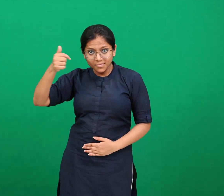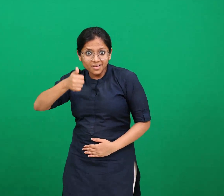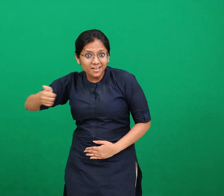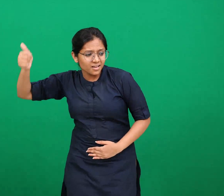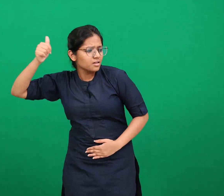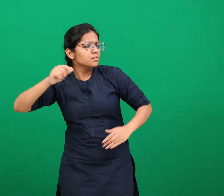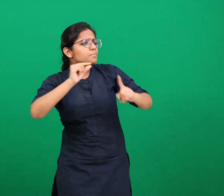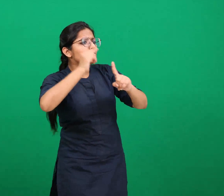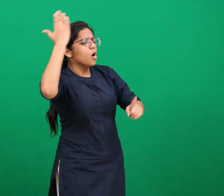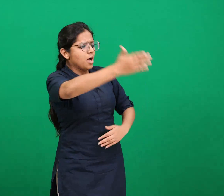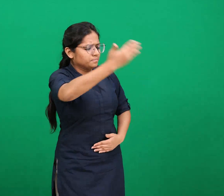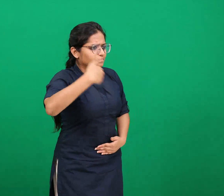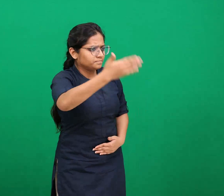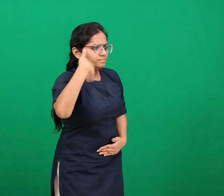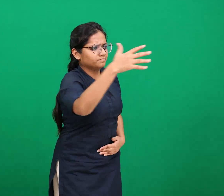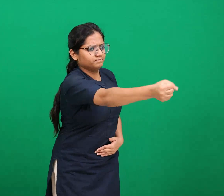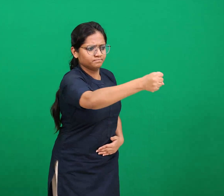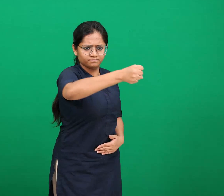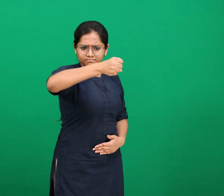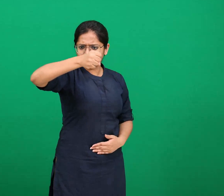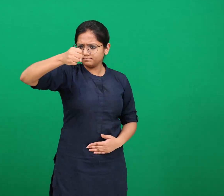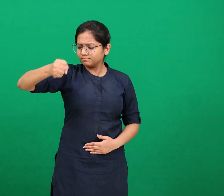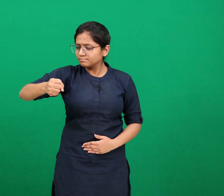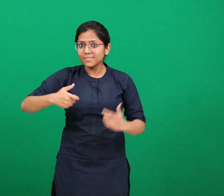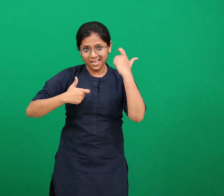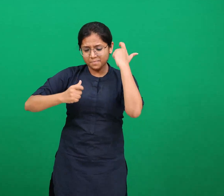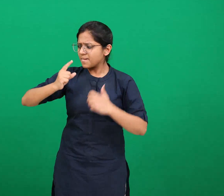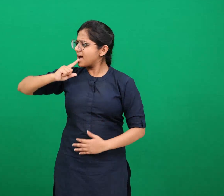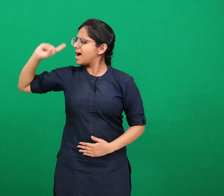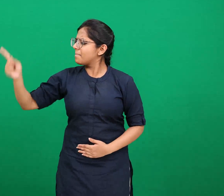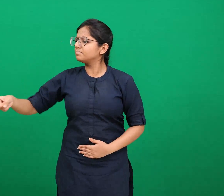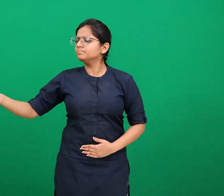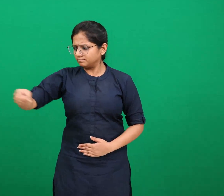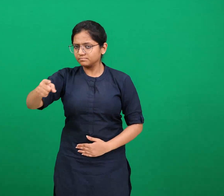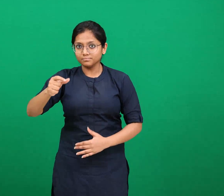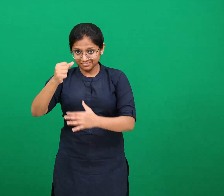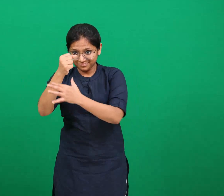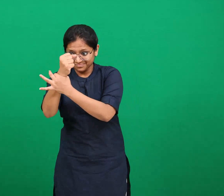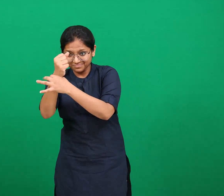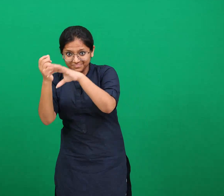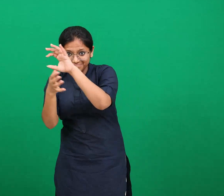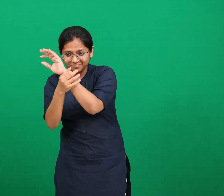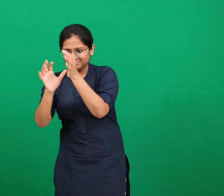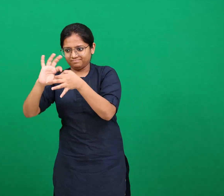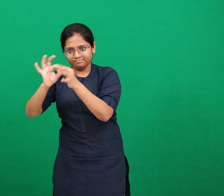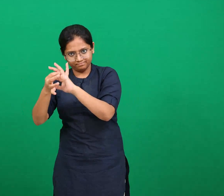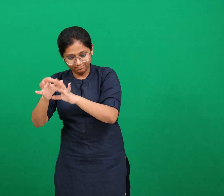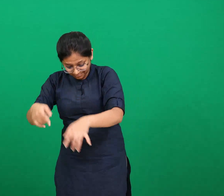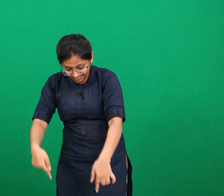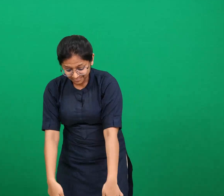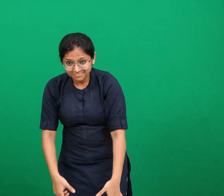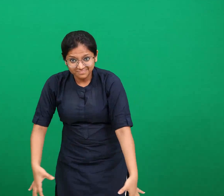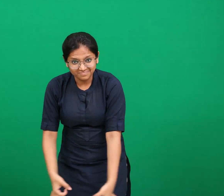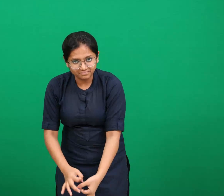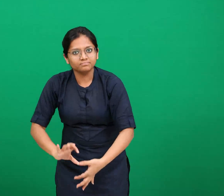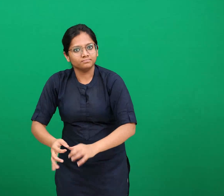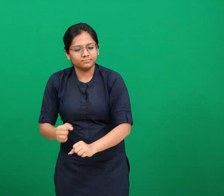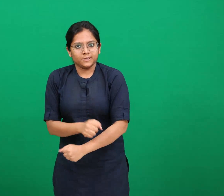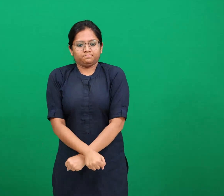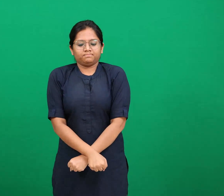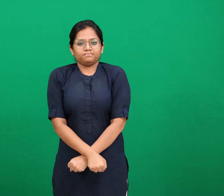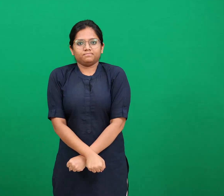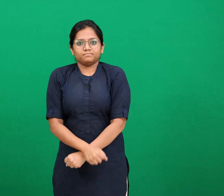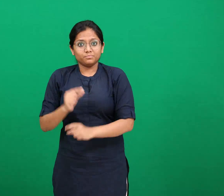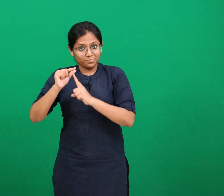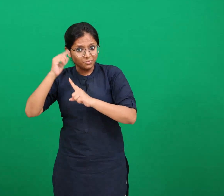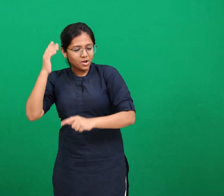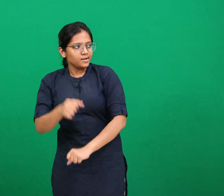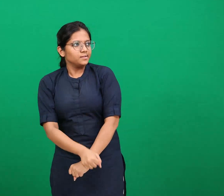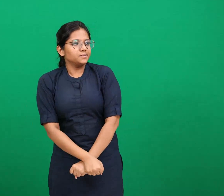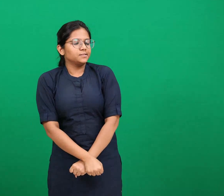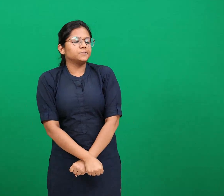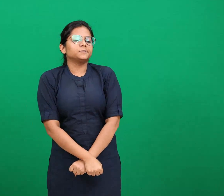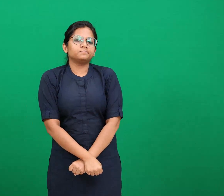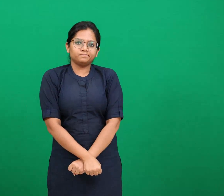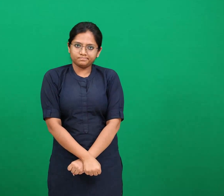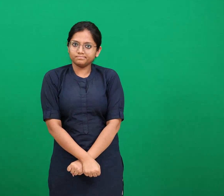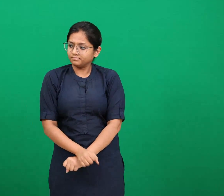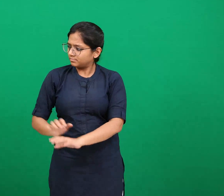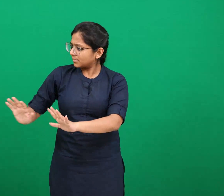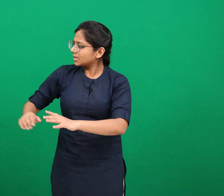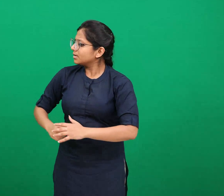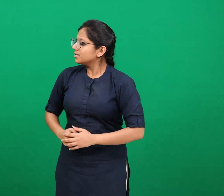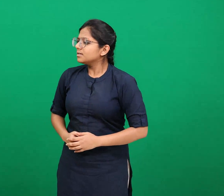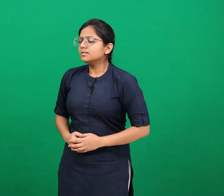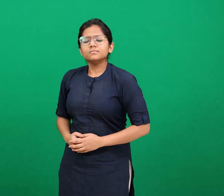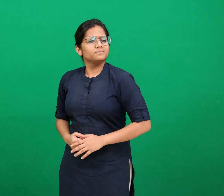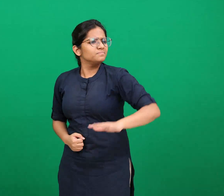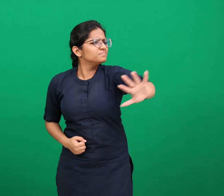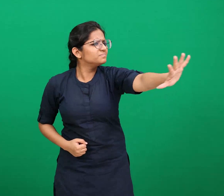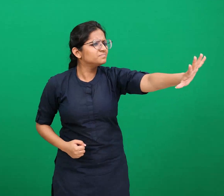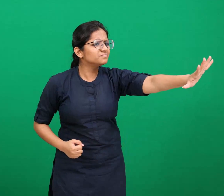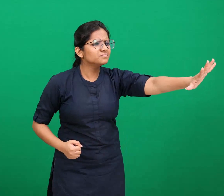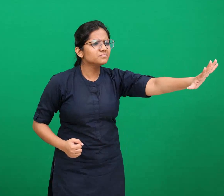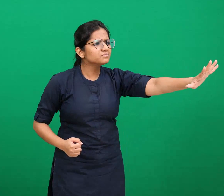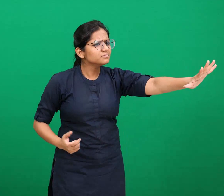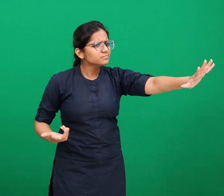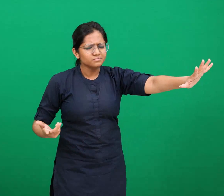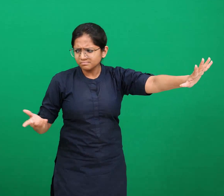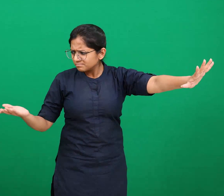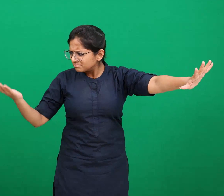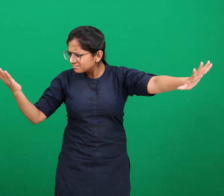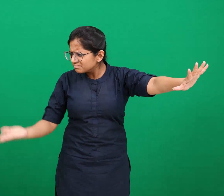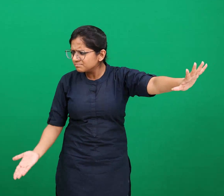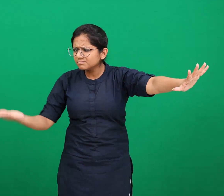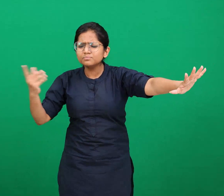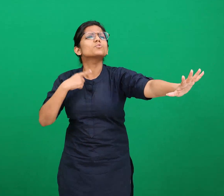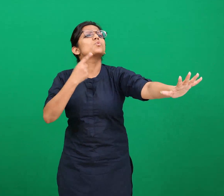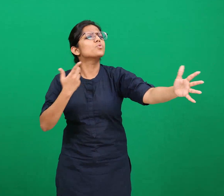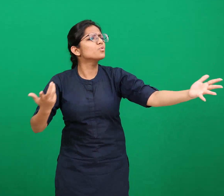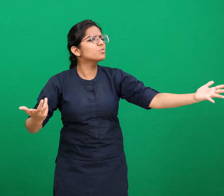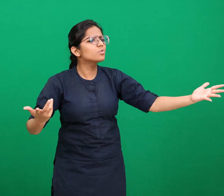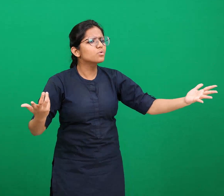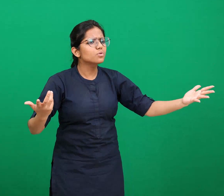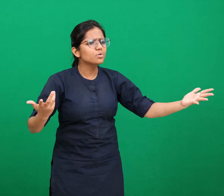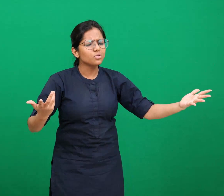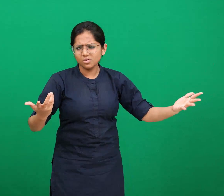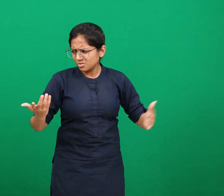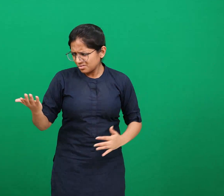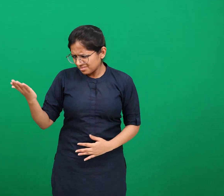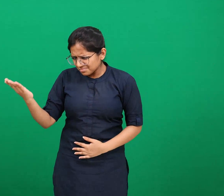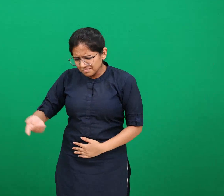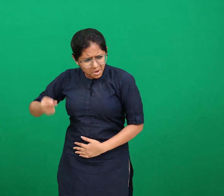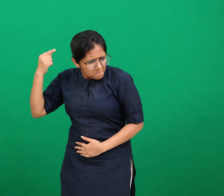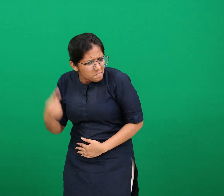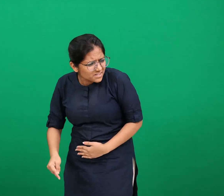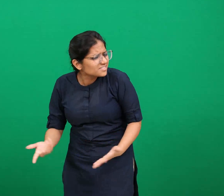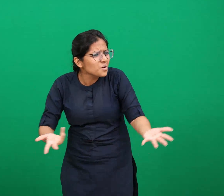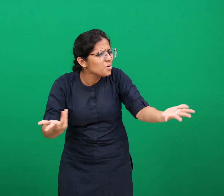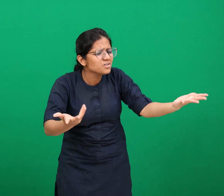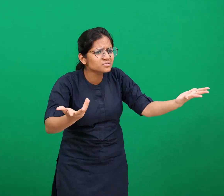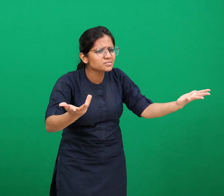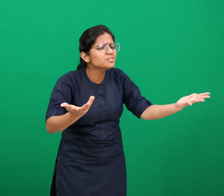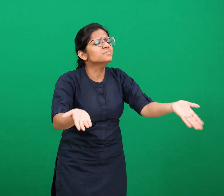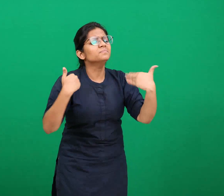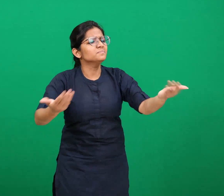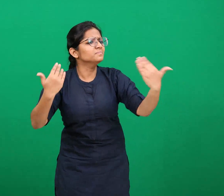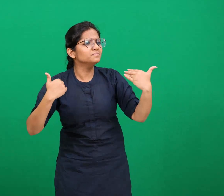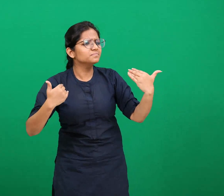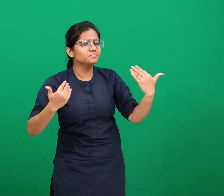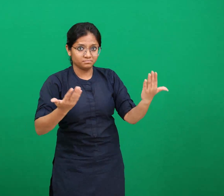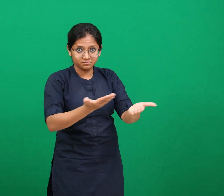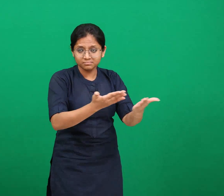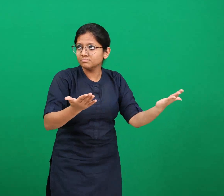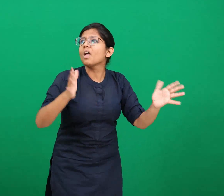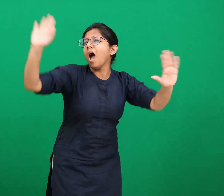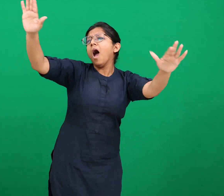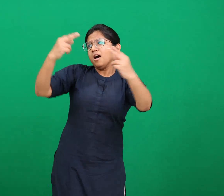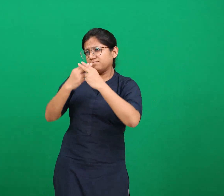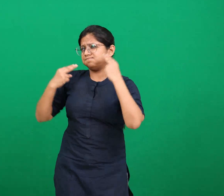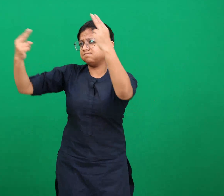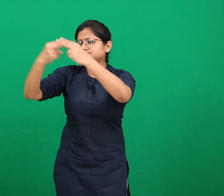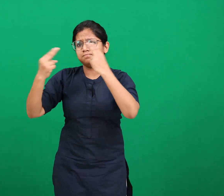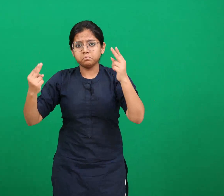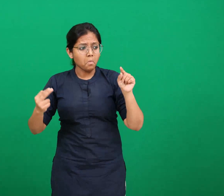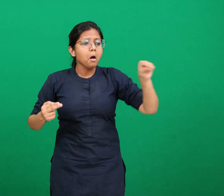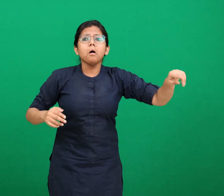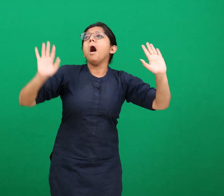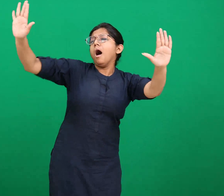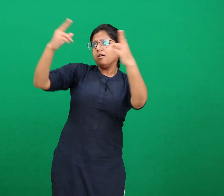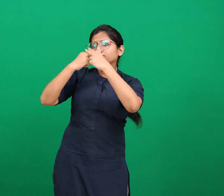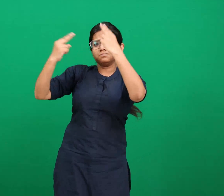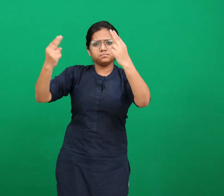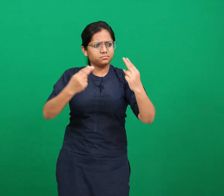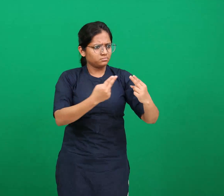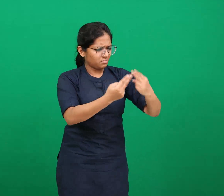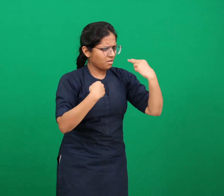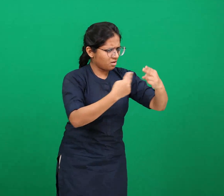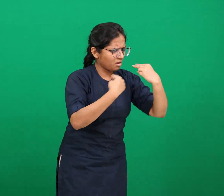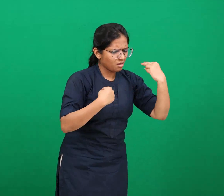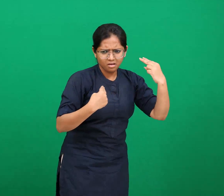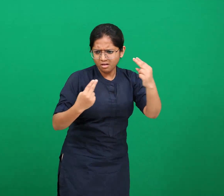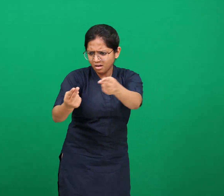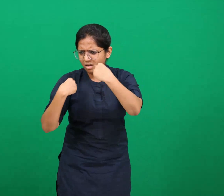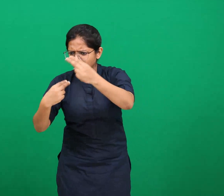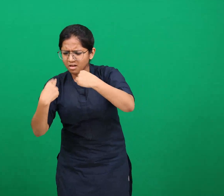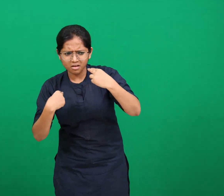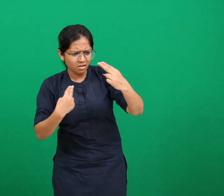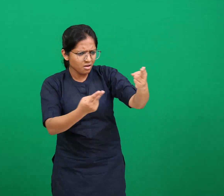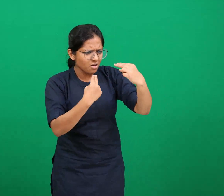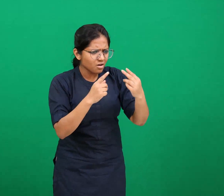The commander came up and arrested Paul, ordering that he be bound with two chains. Then he asked who he was and what he had done.